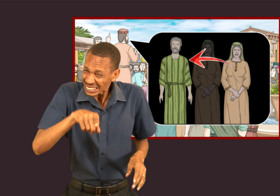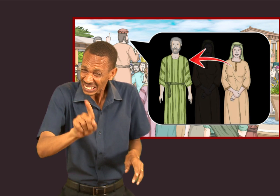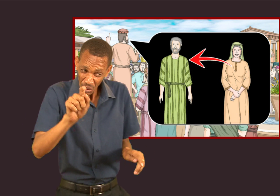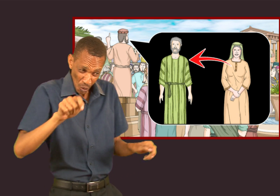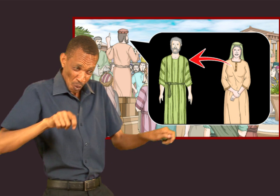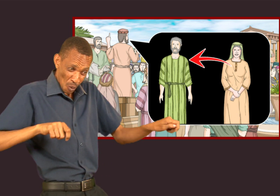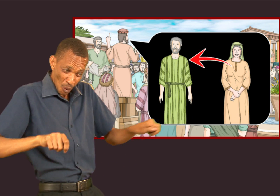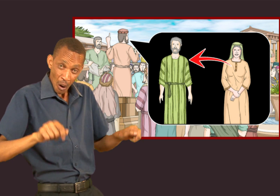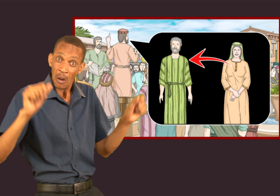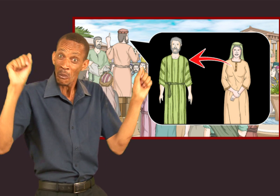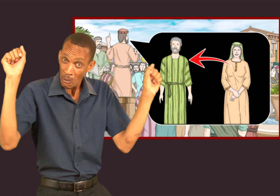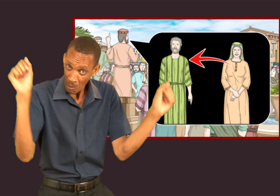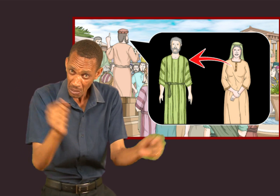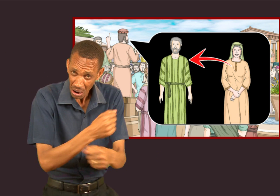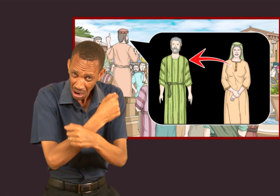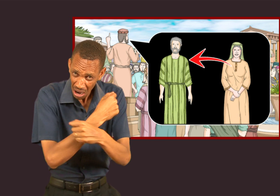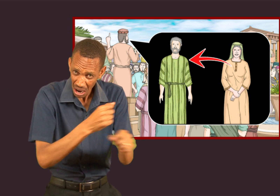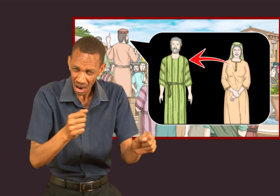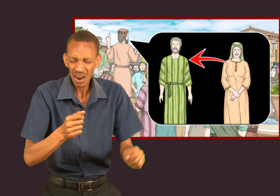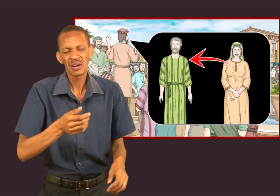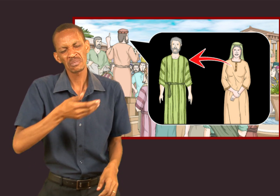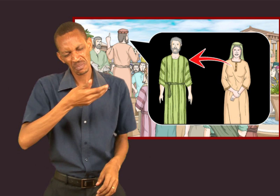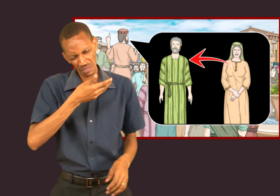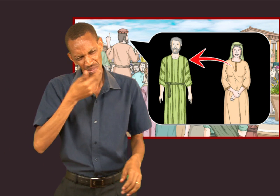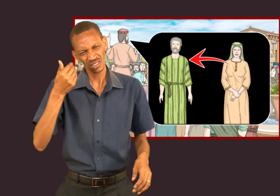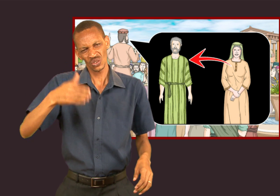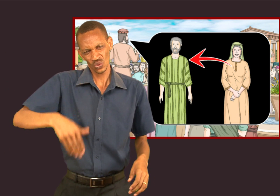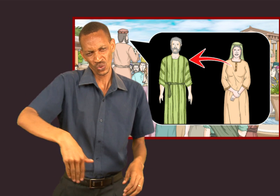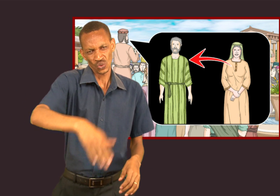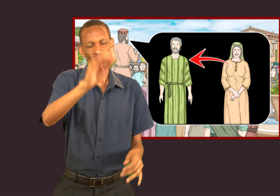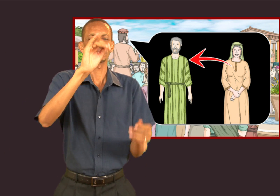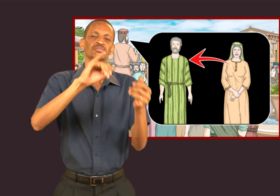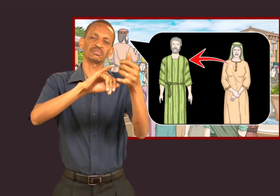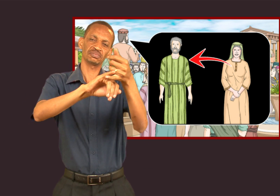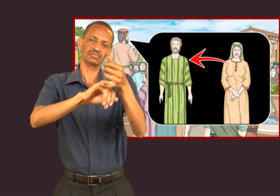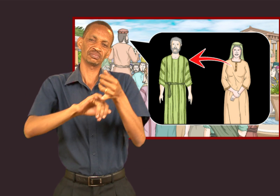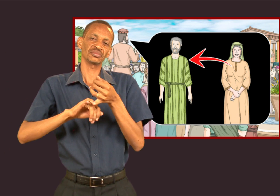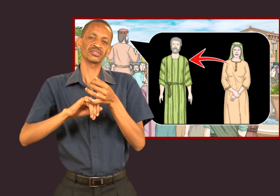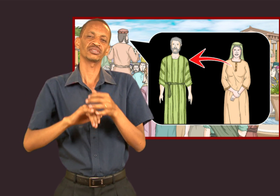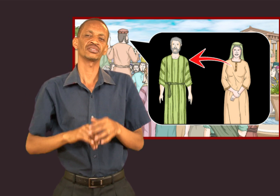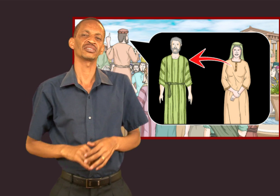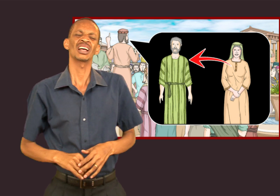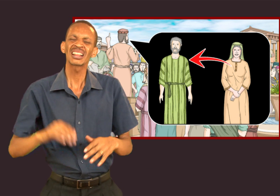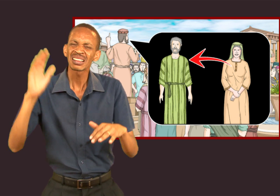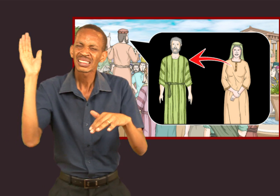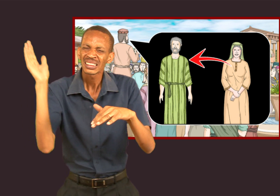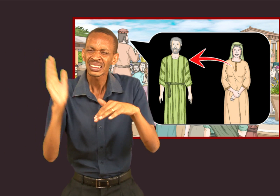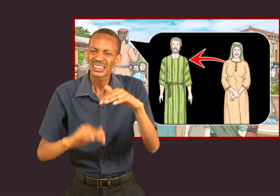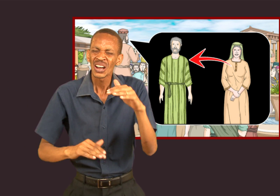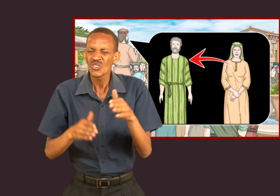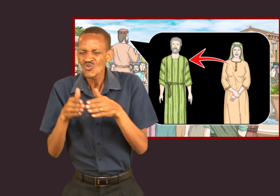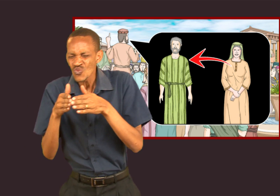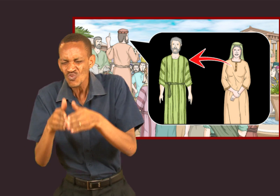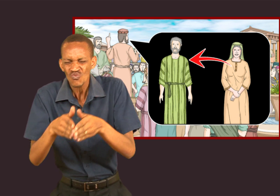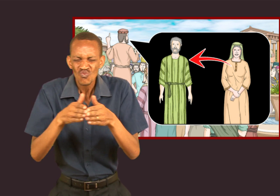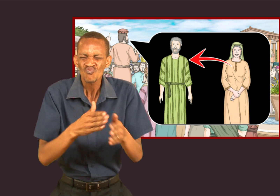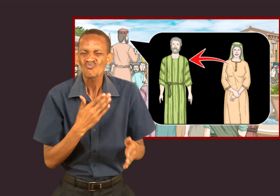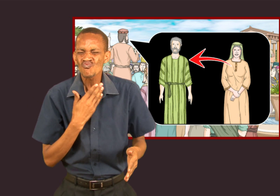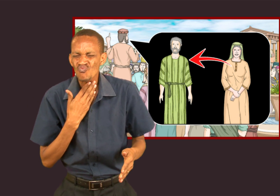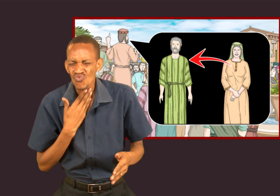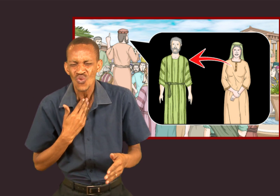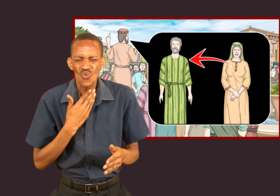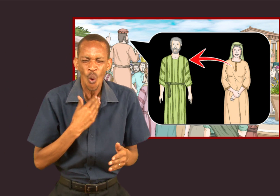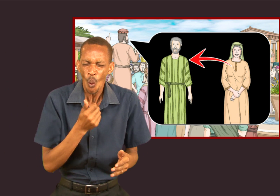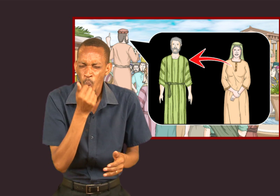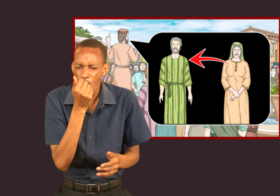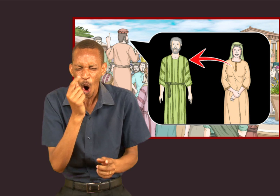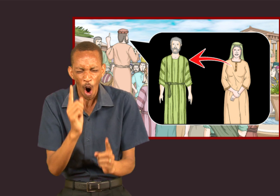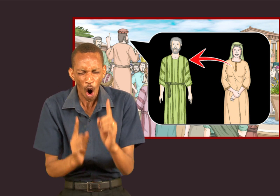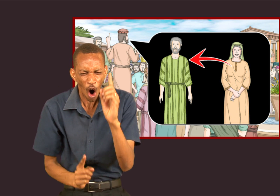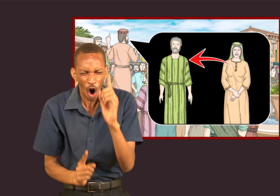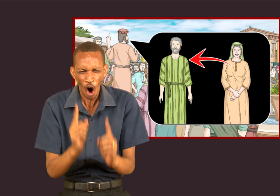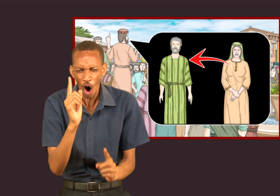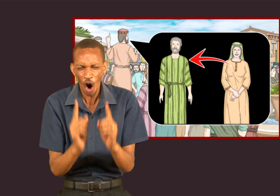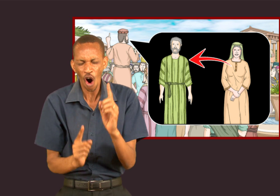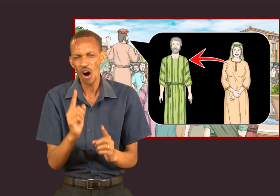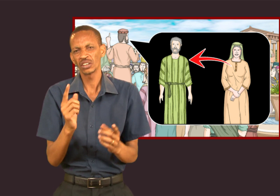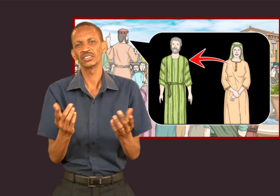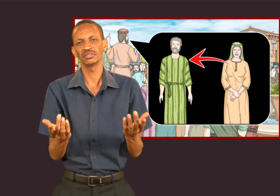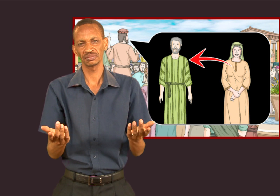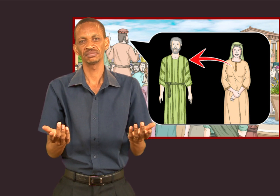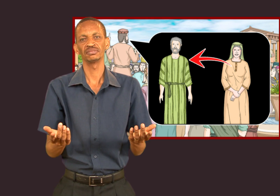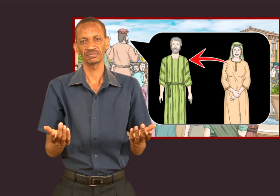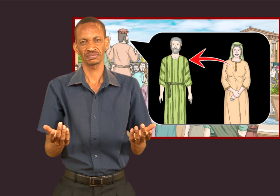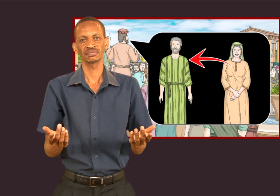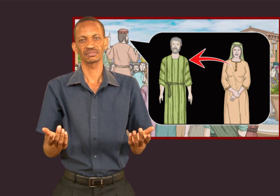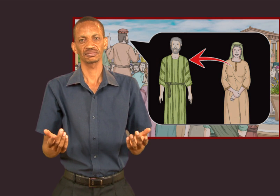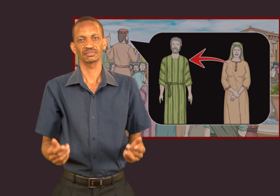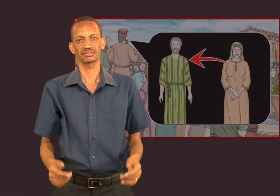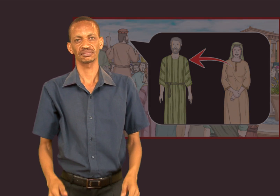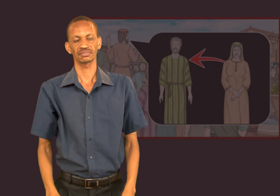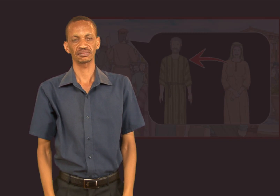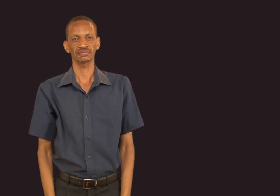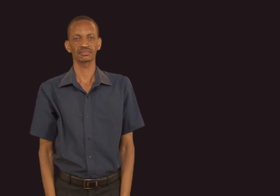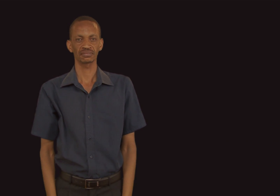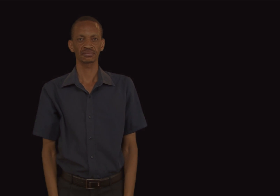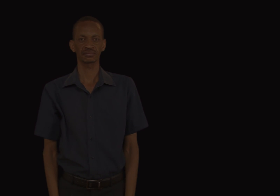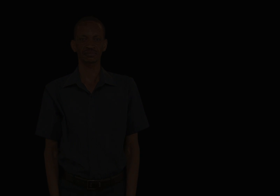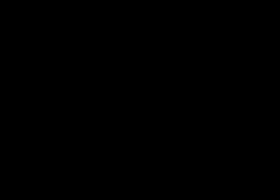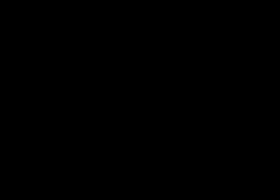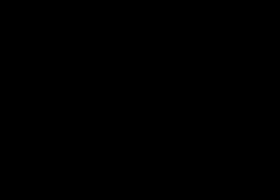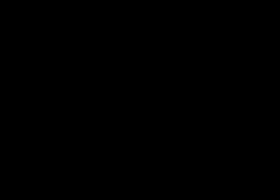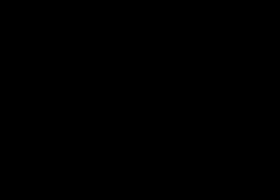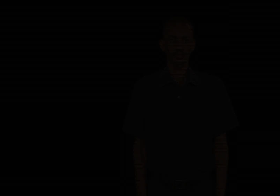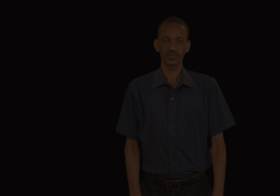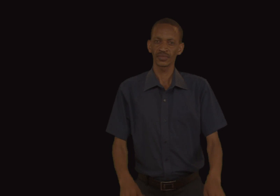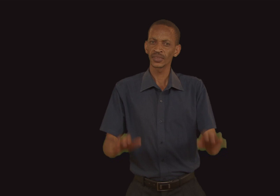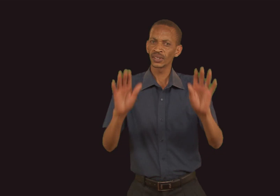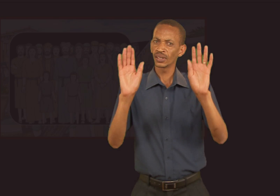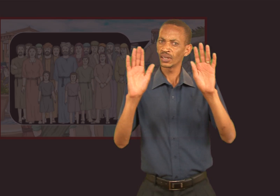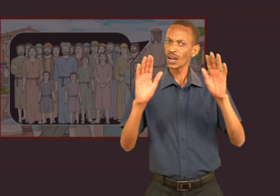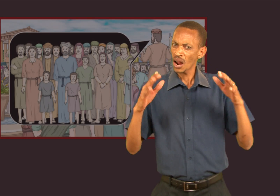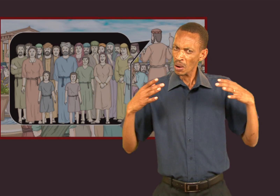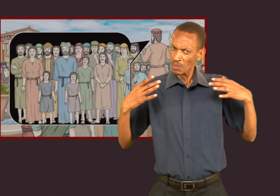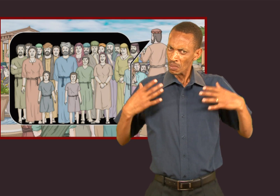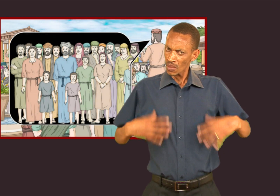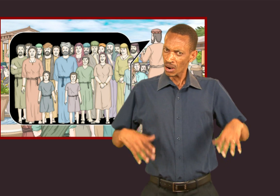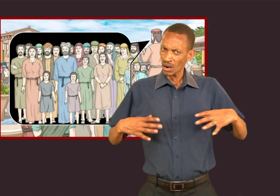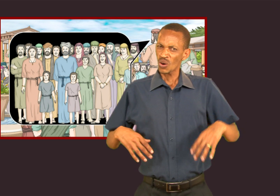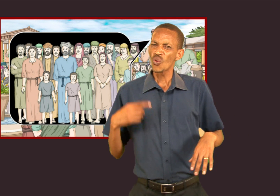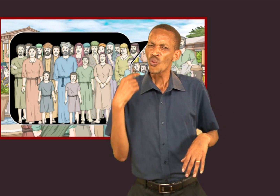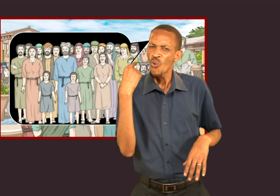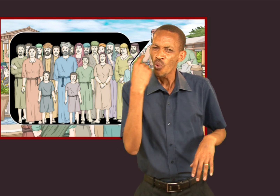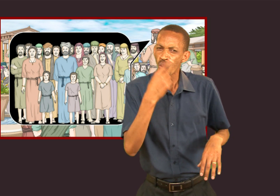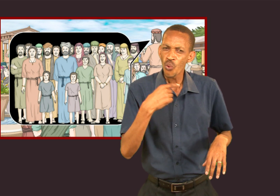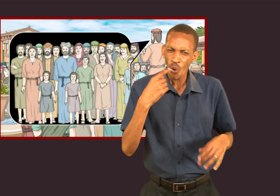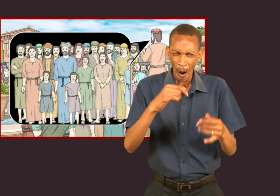For it is better to marry than to burn with passion.